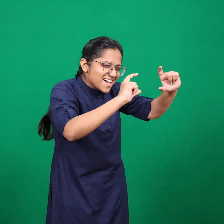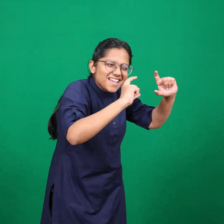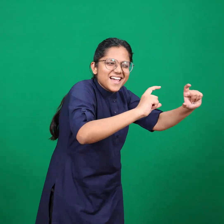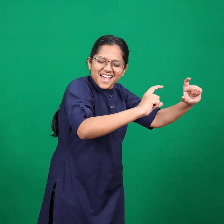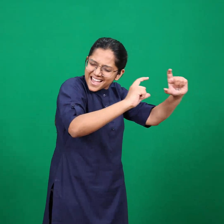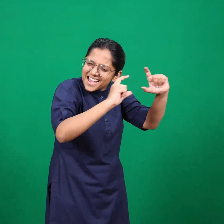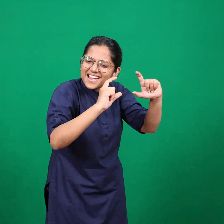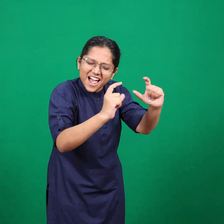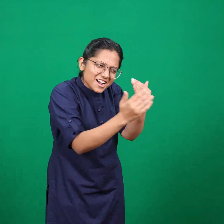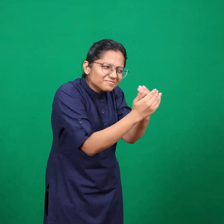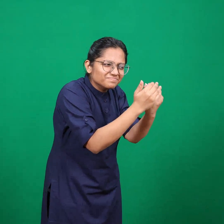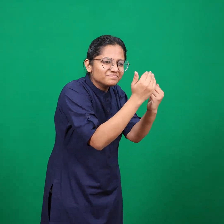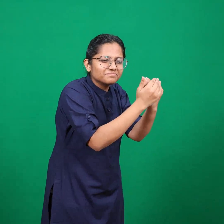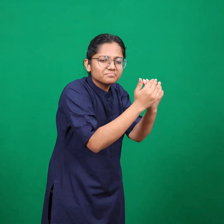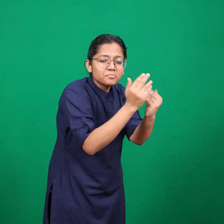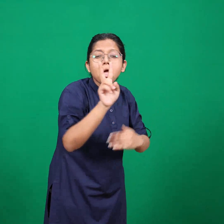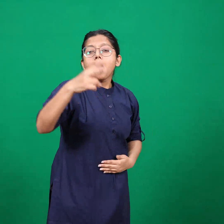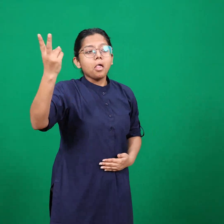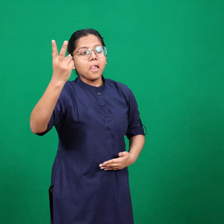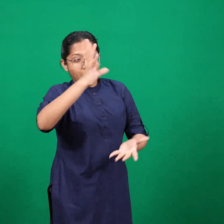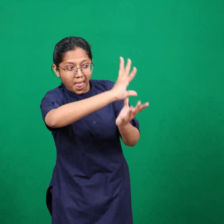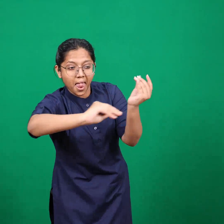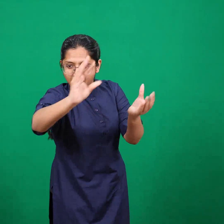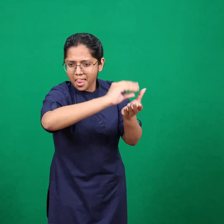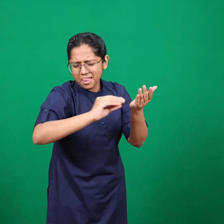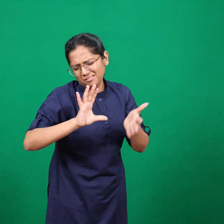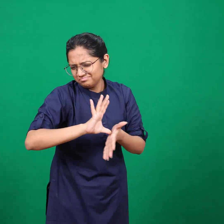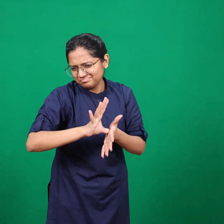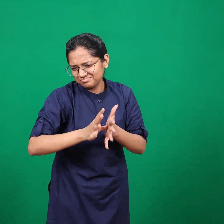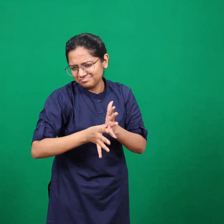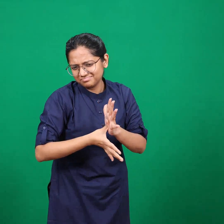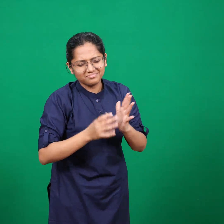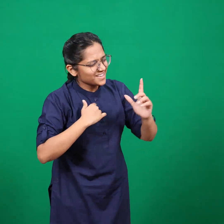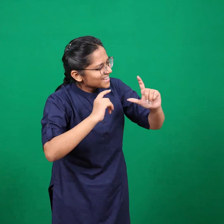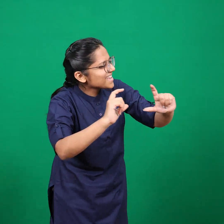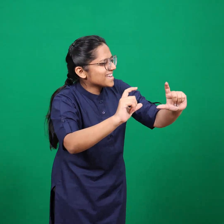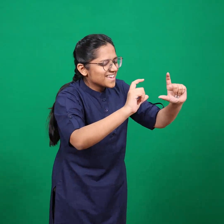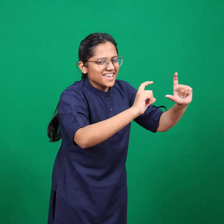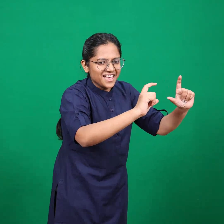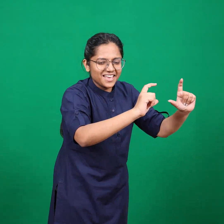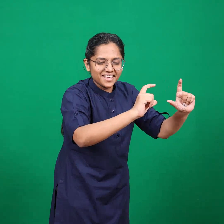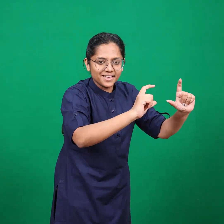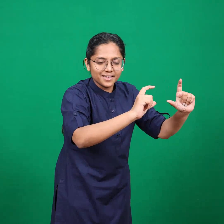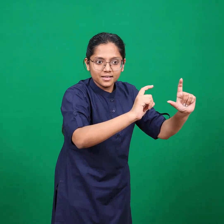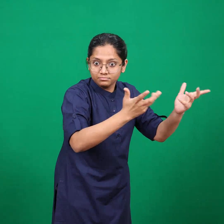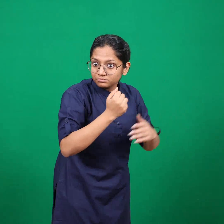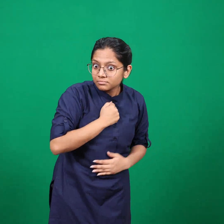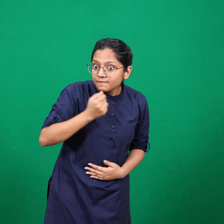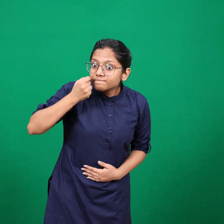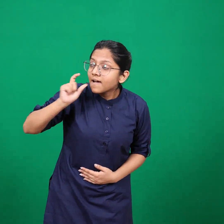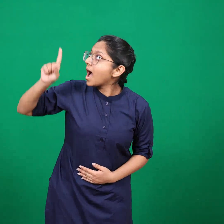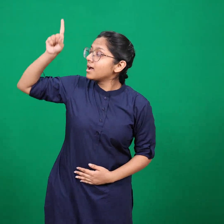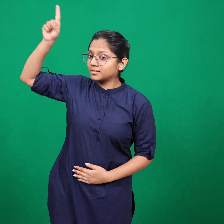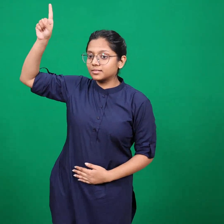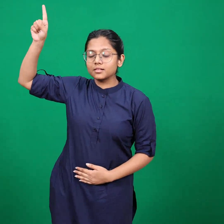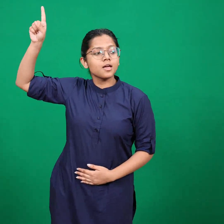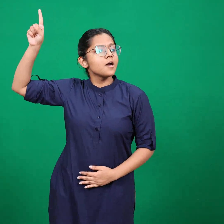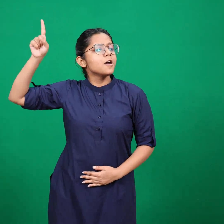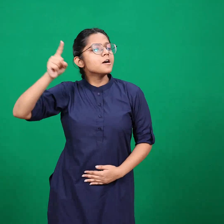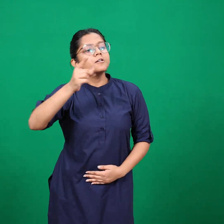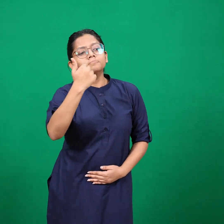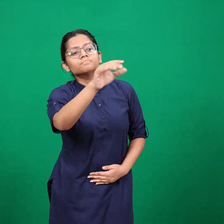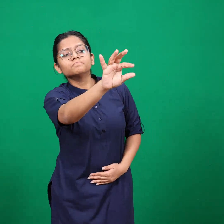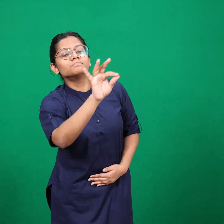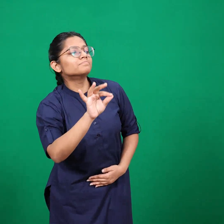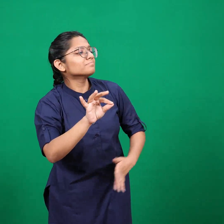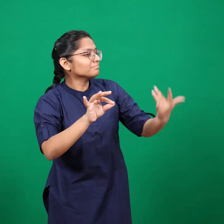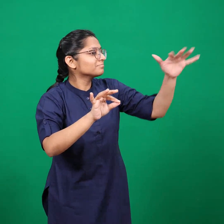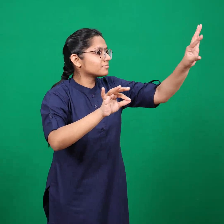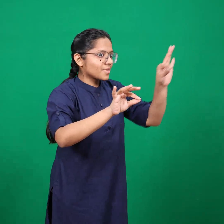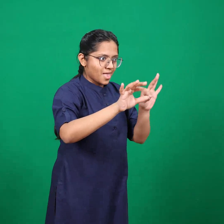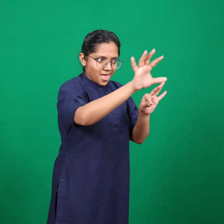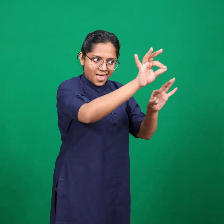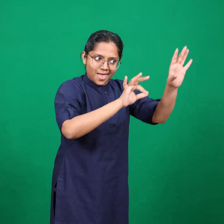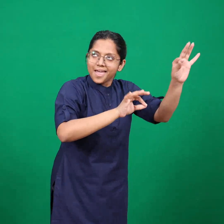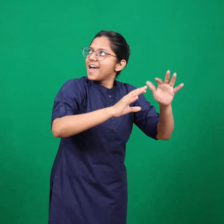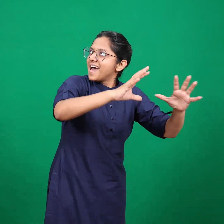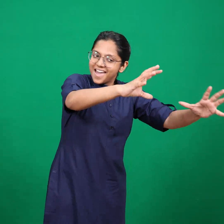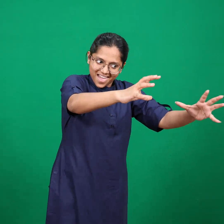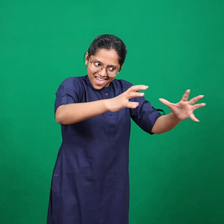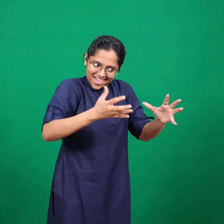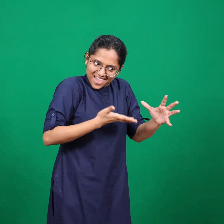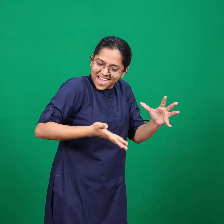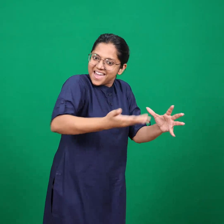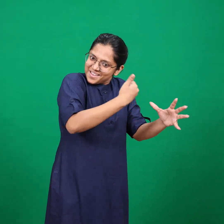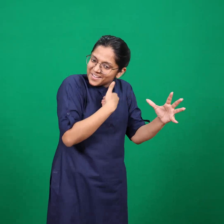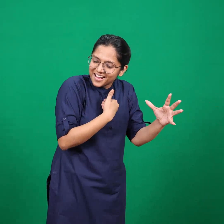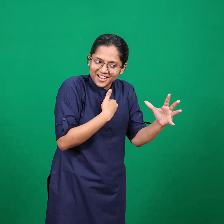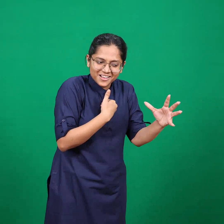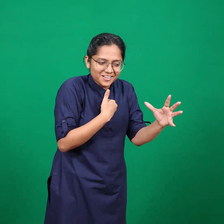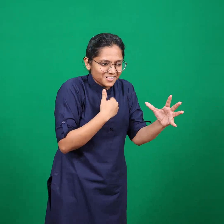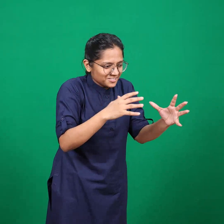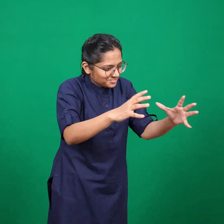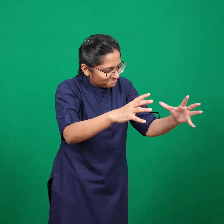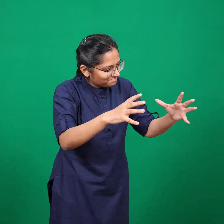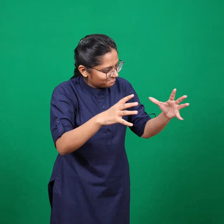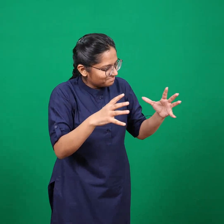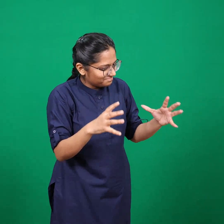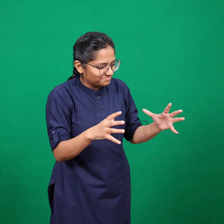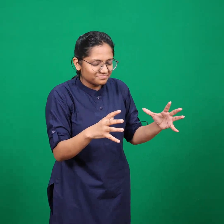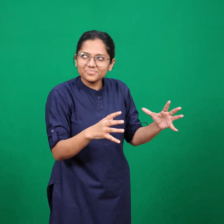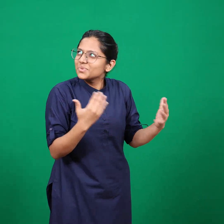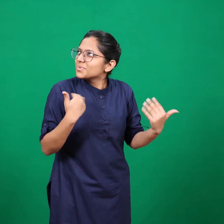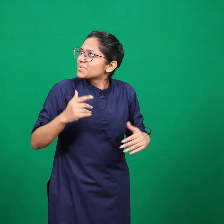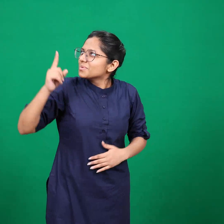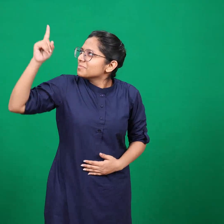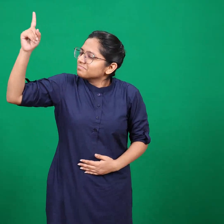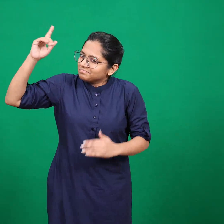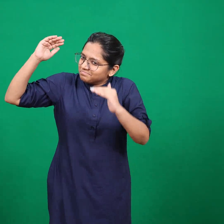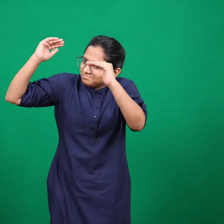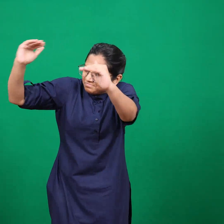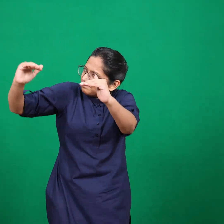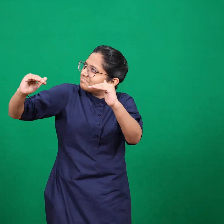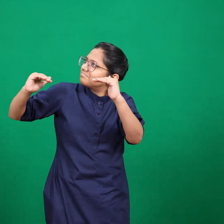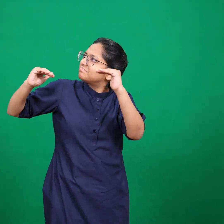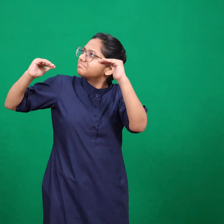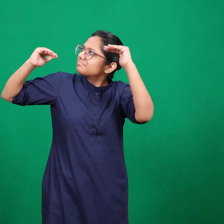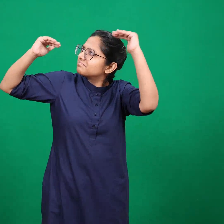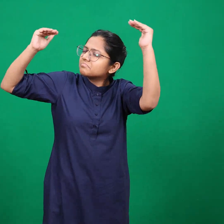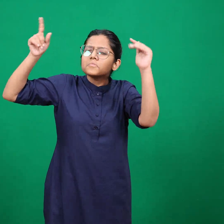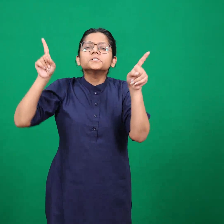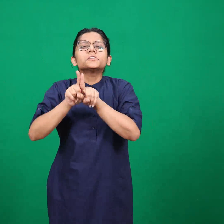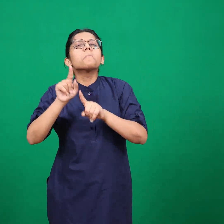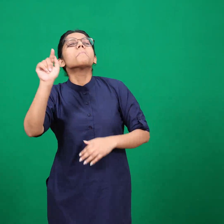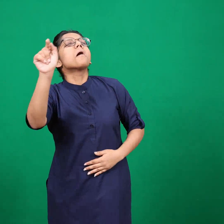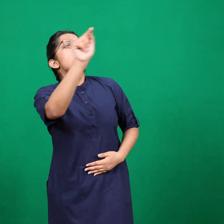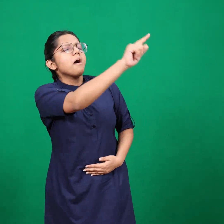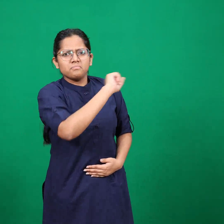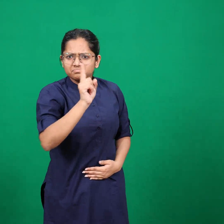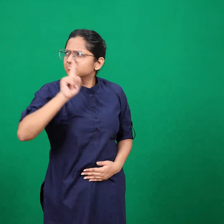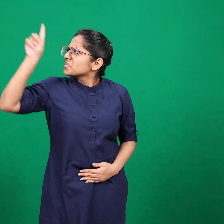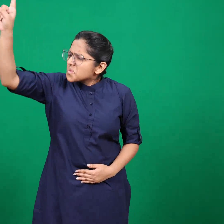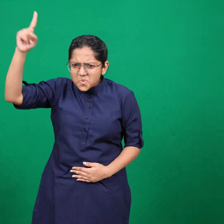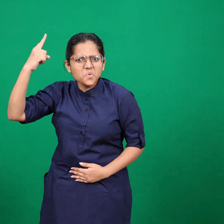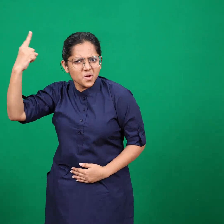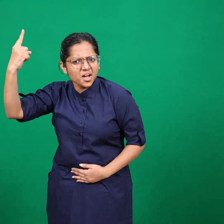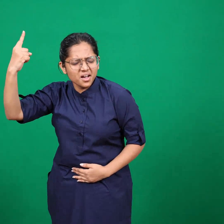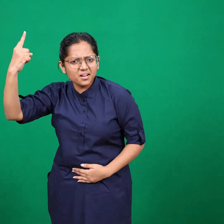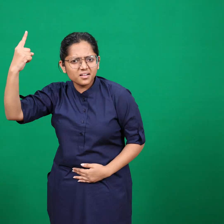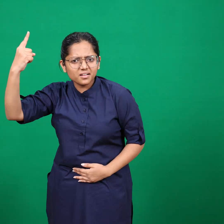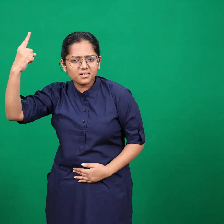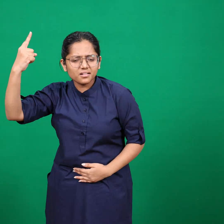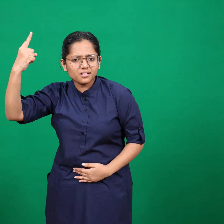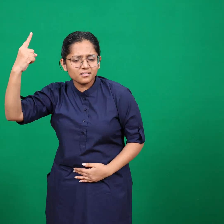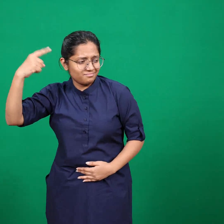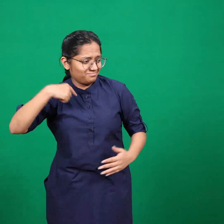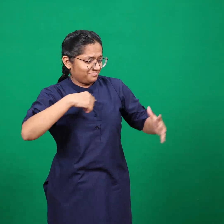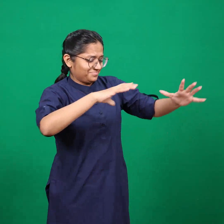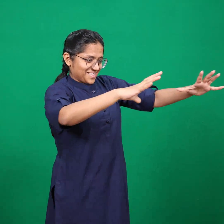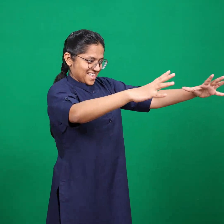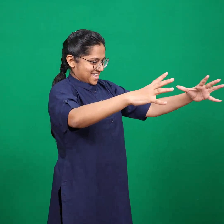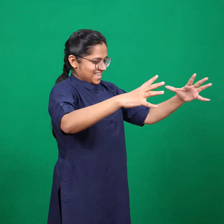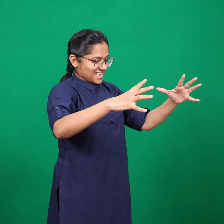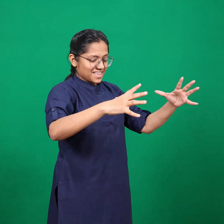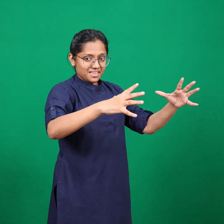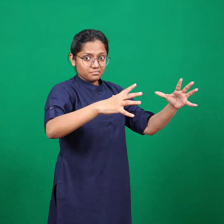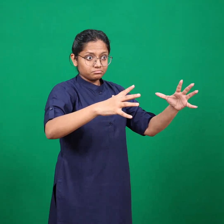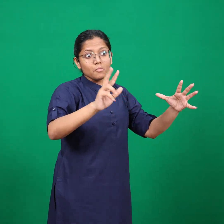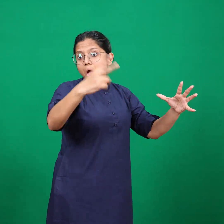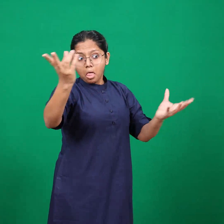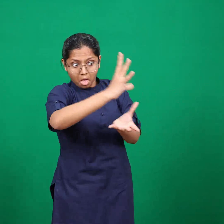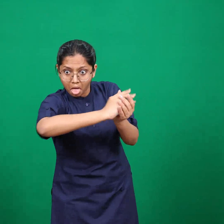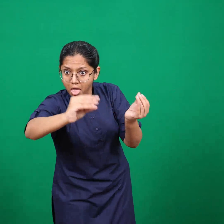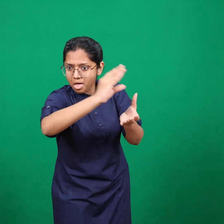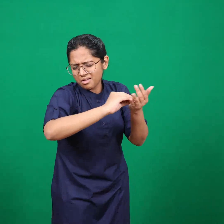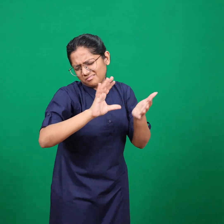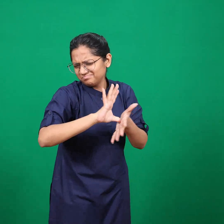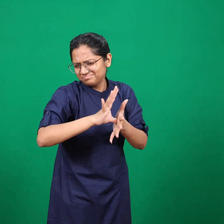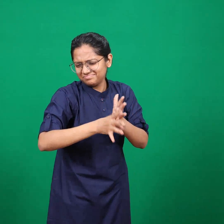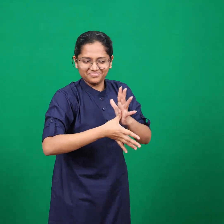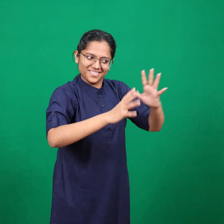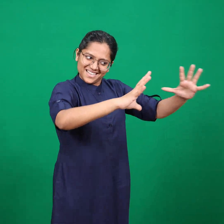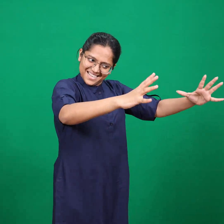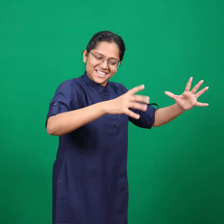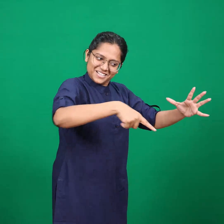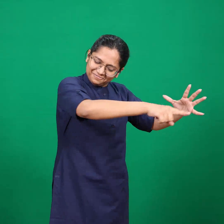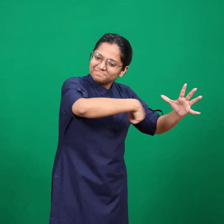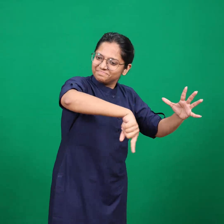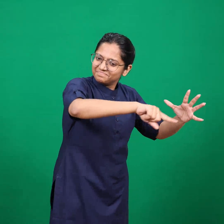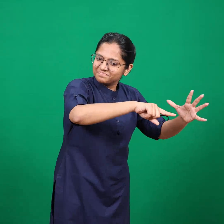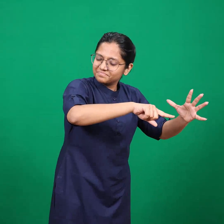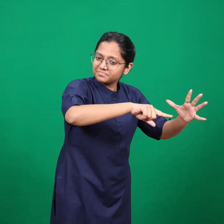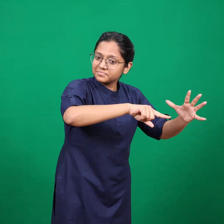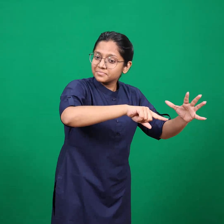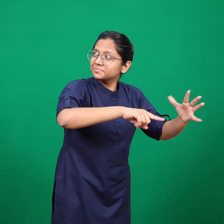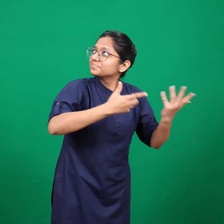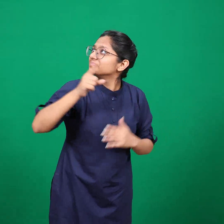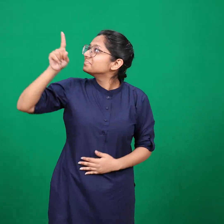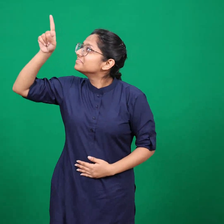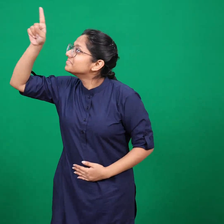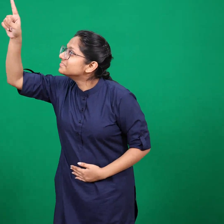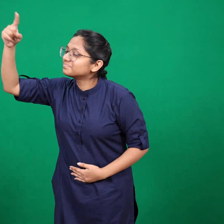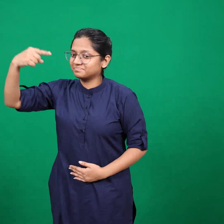I give them eternal life, and they will never perish. No one can snatch them out of My hand. My Father who has given them to Me is greater than all.